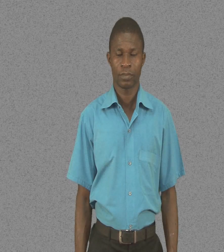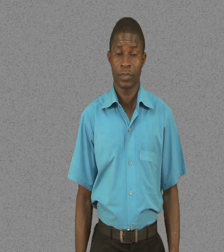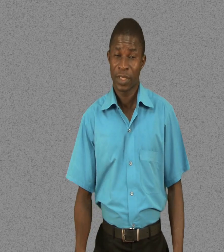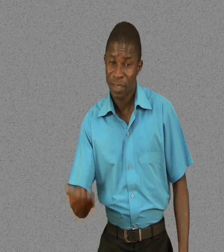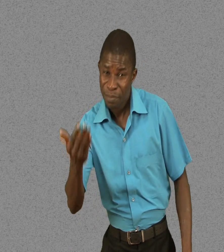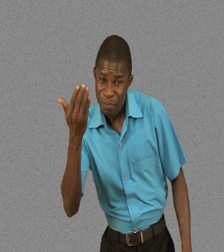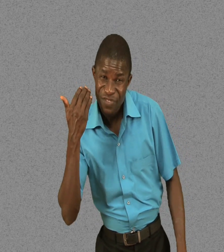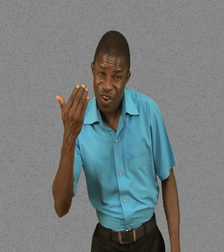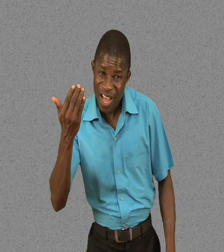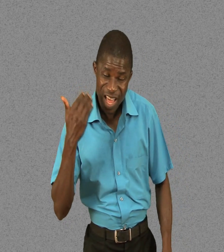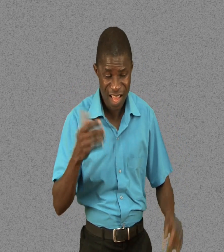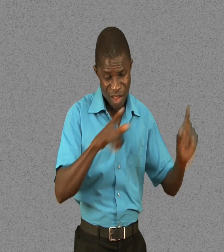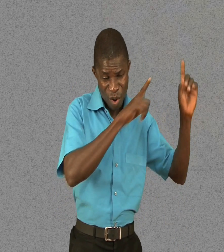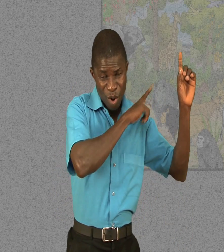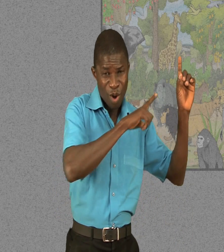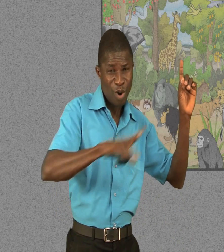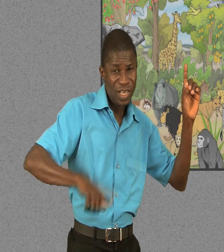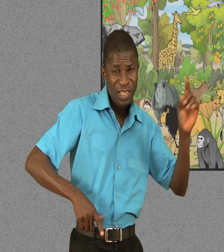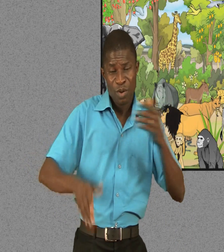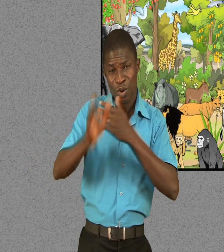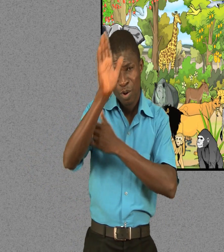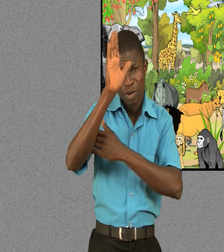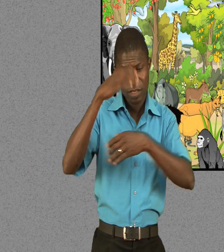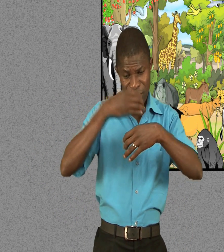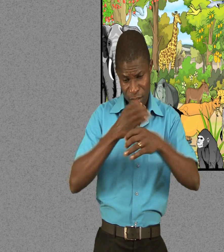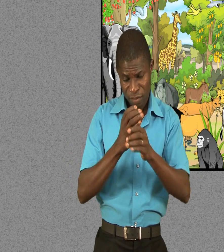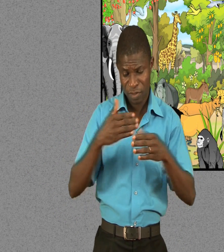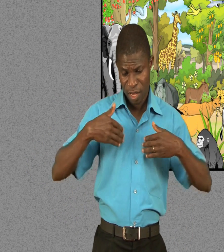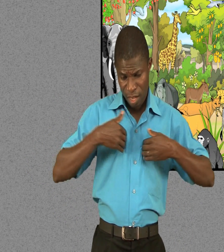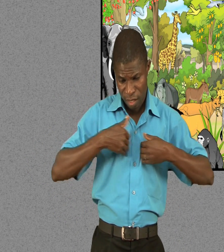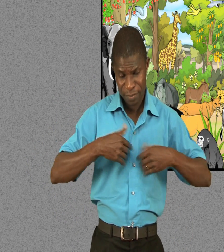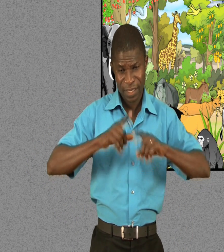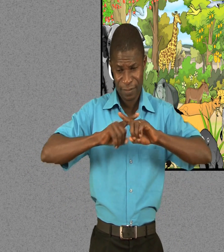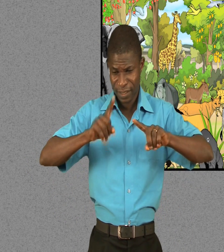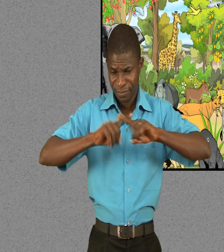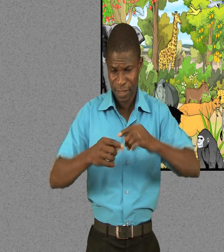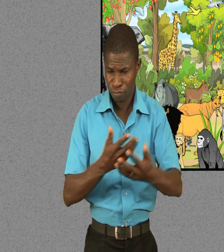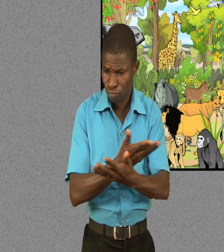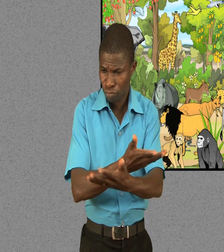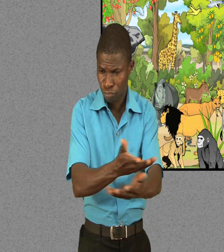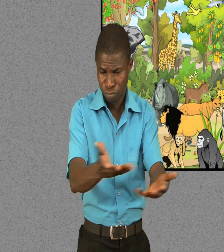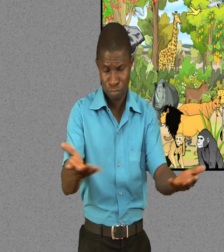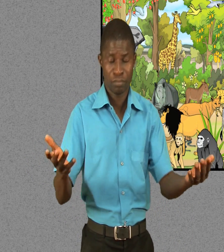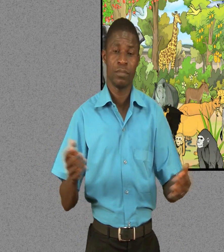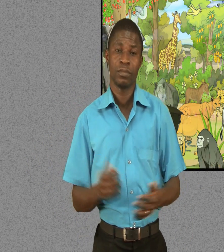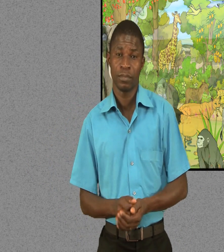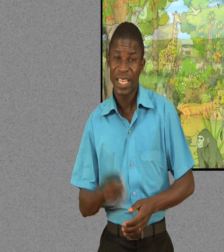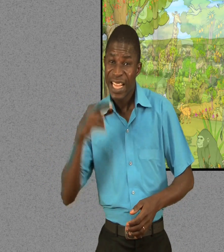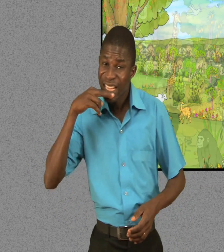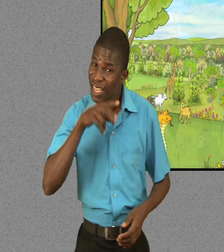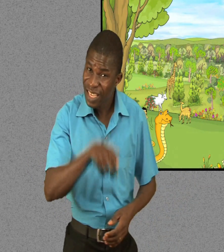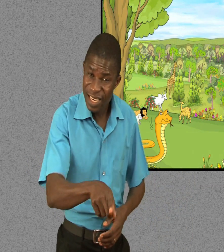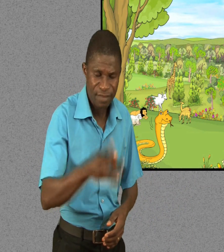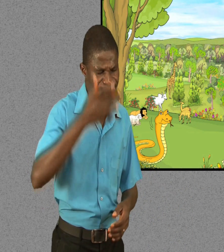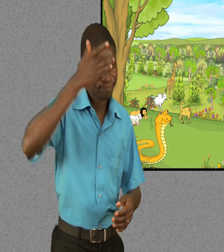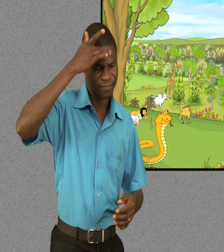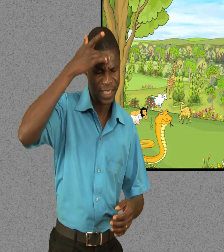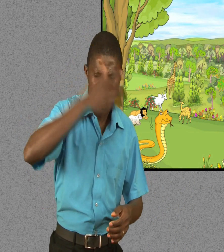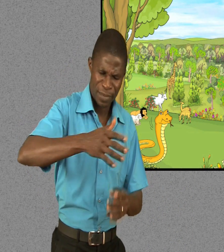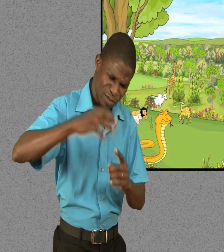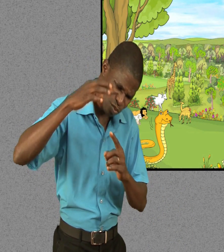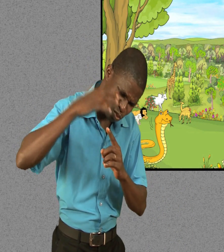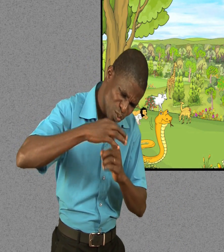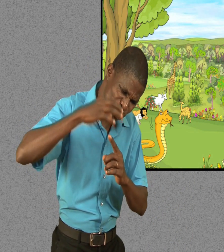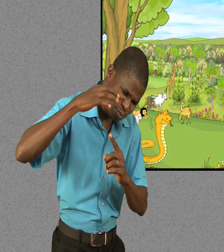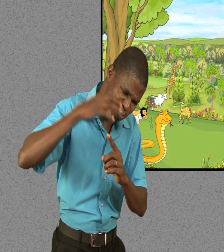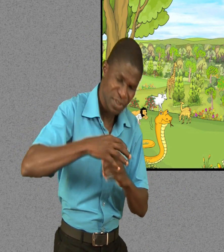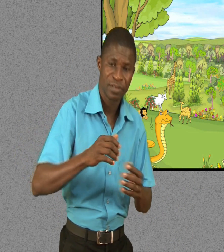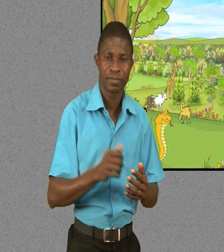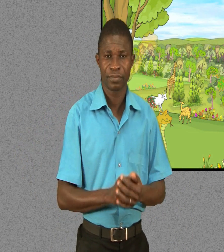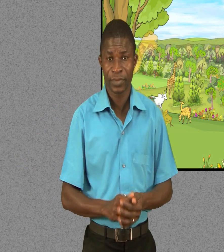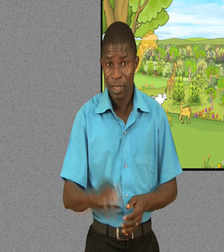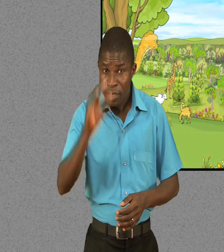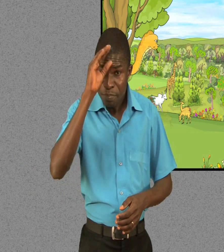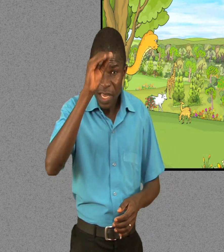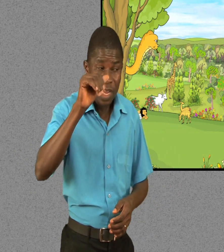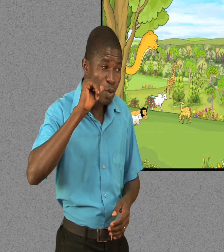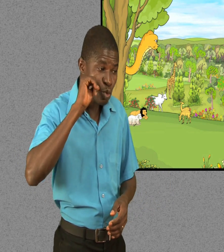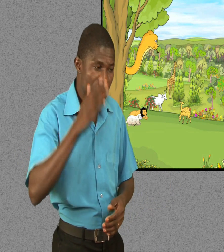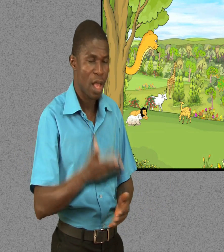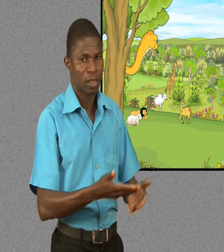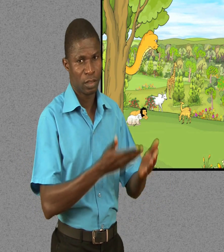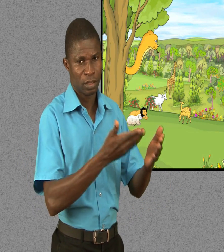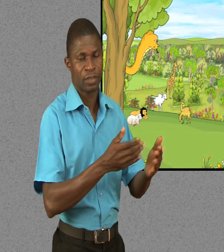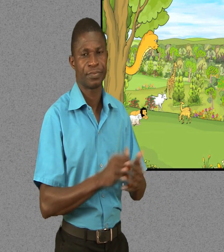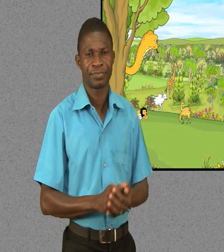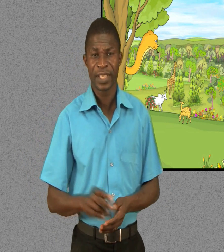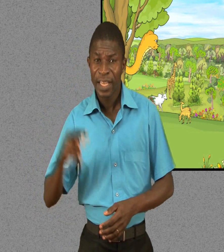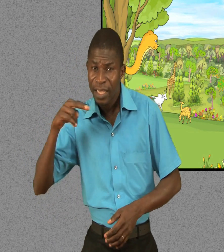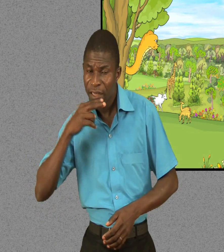Now the serpent was more crafty than any beast of the field that the LORD God had made.